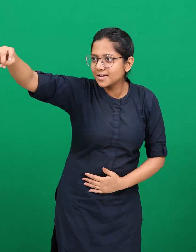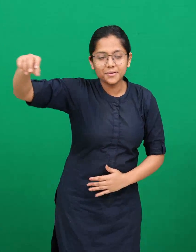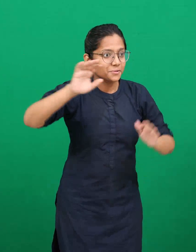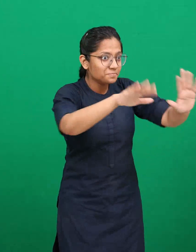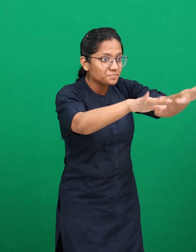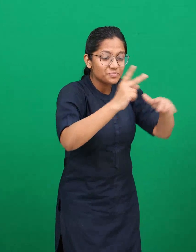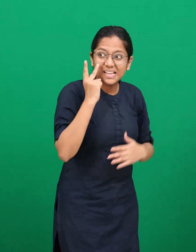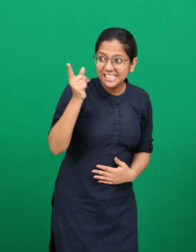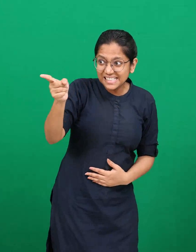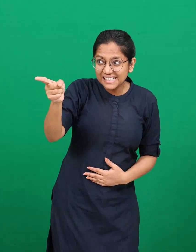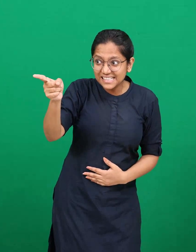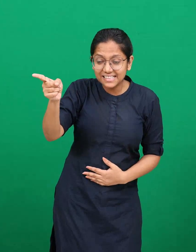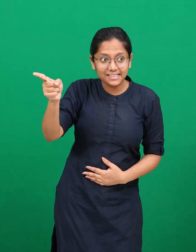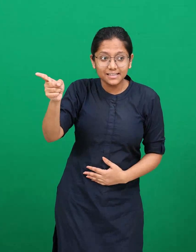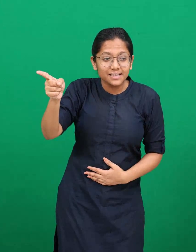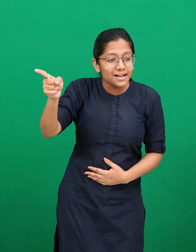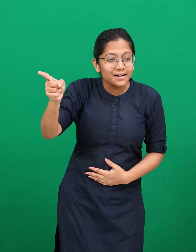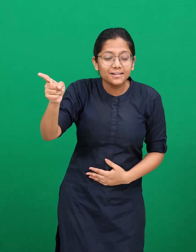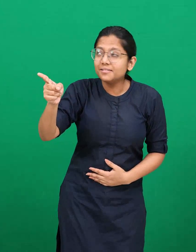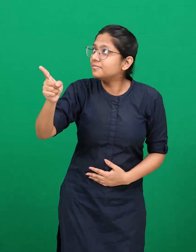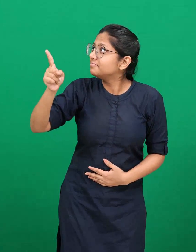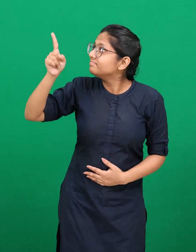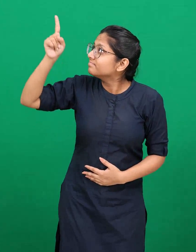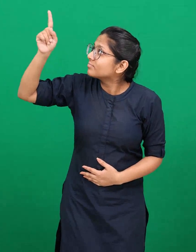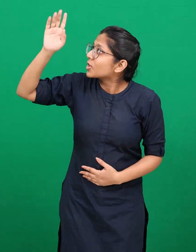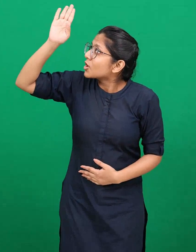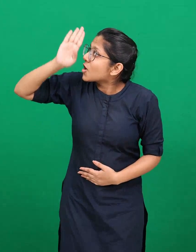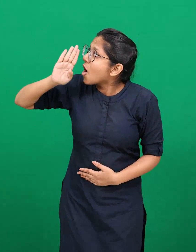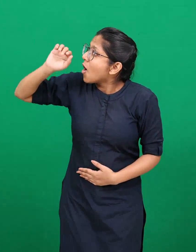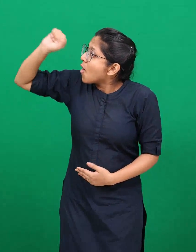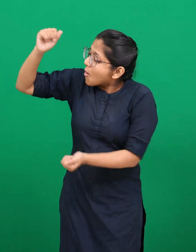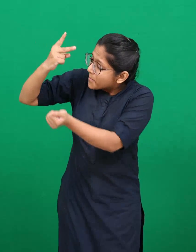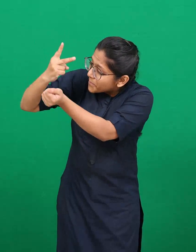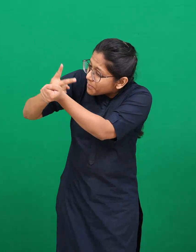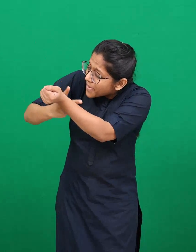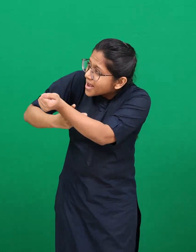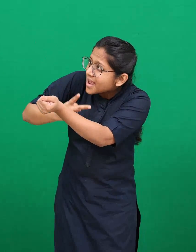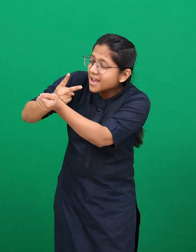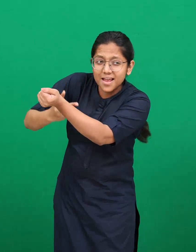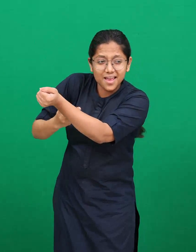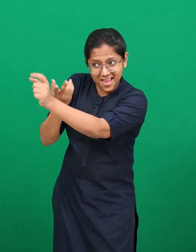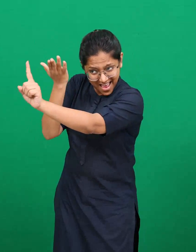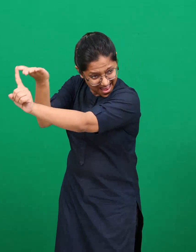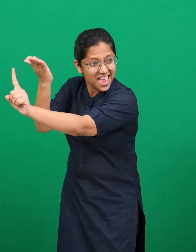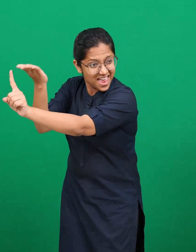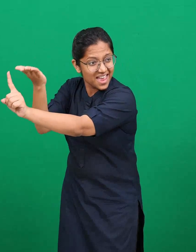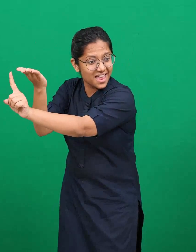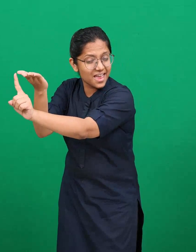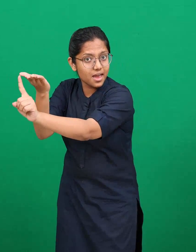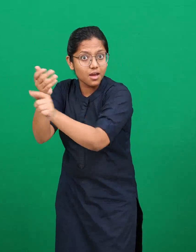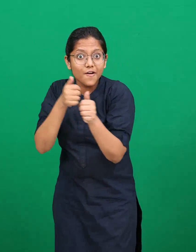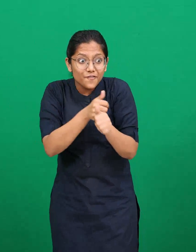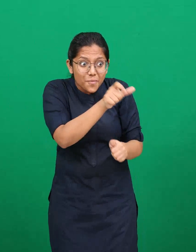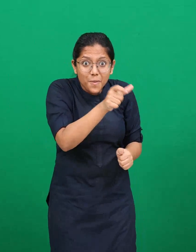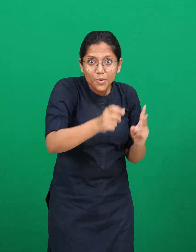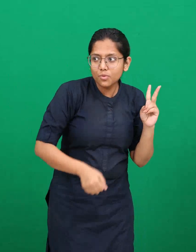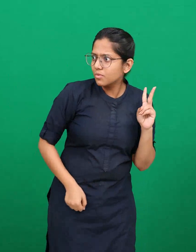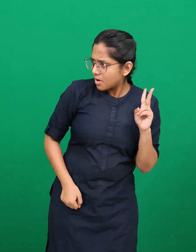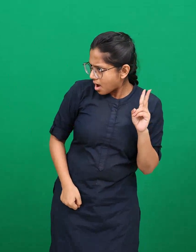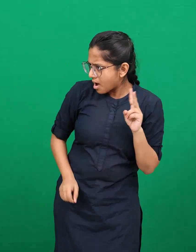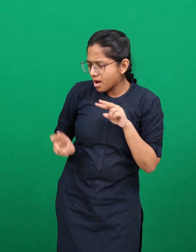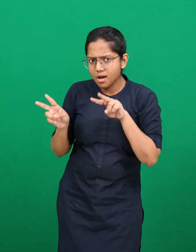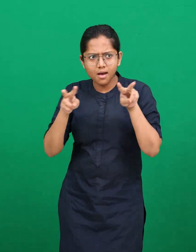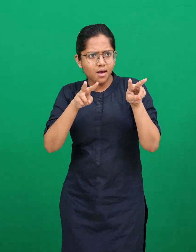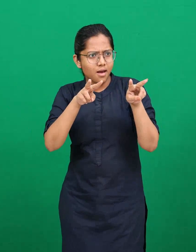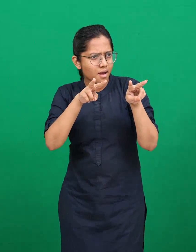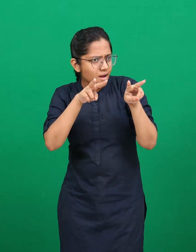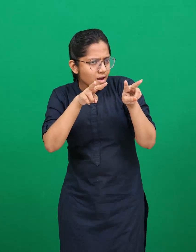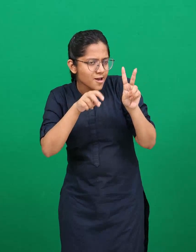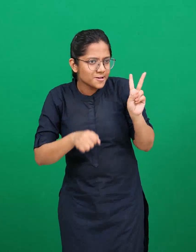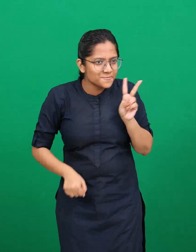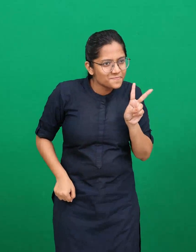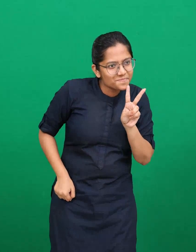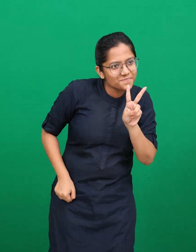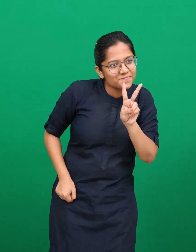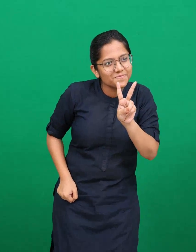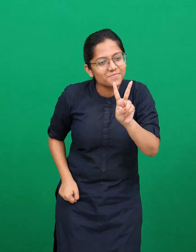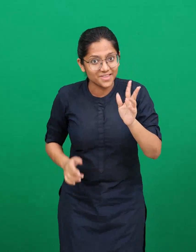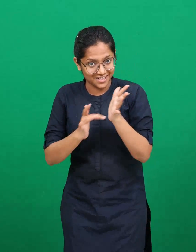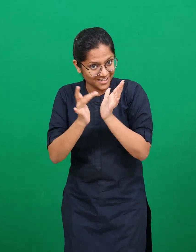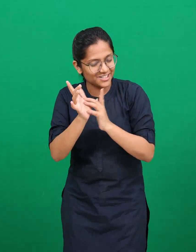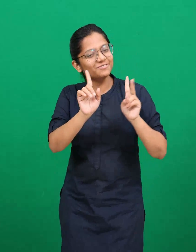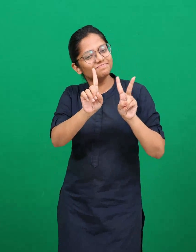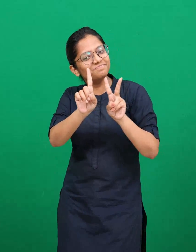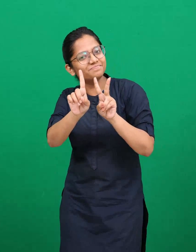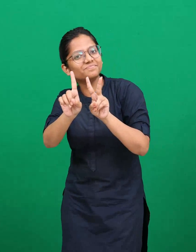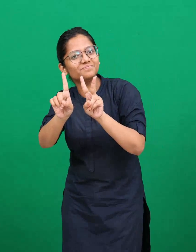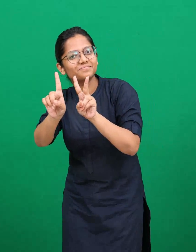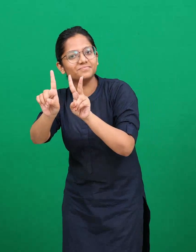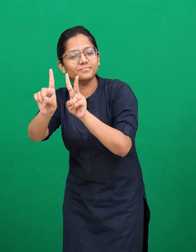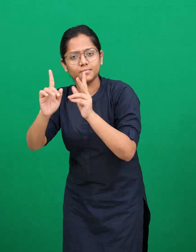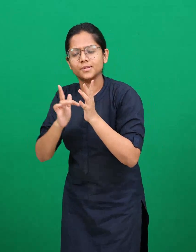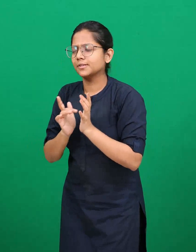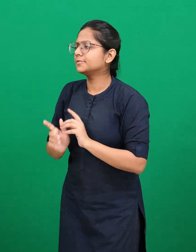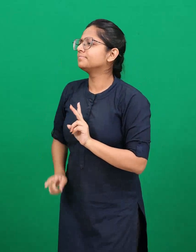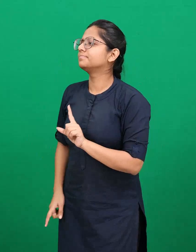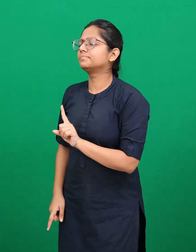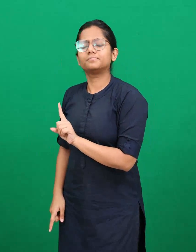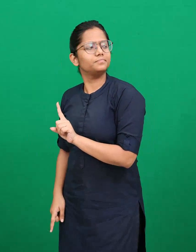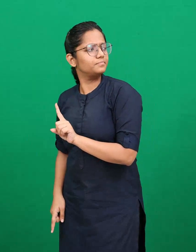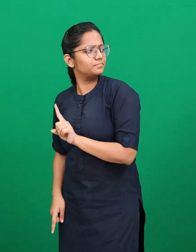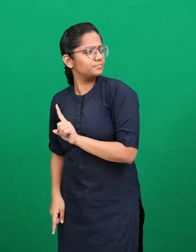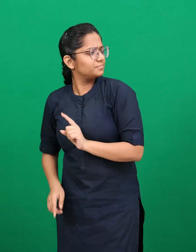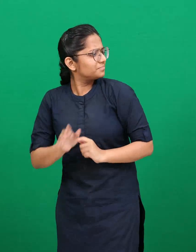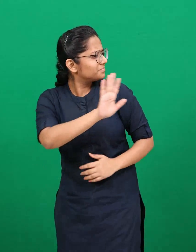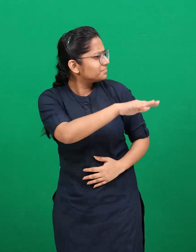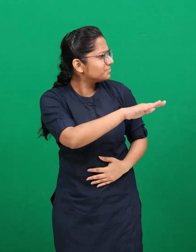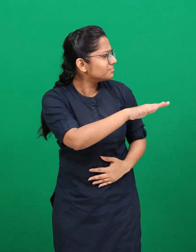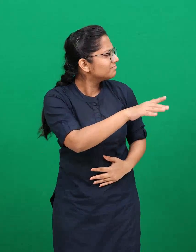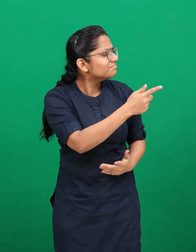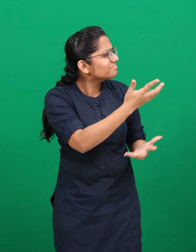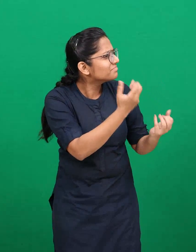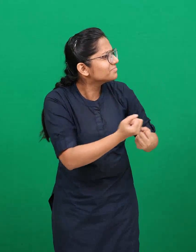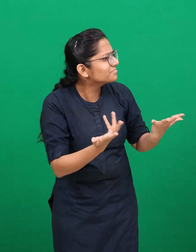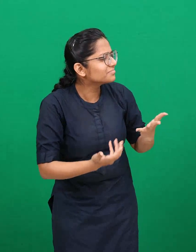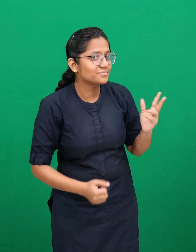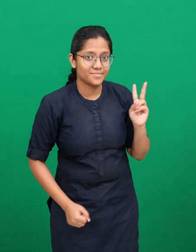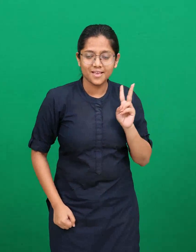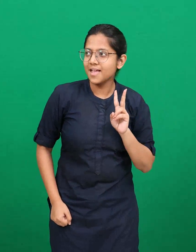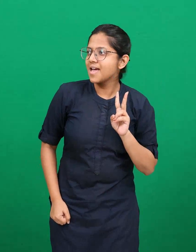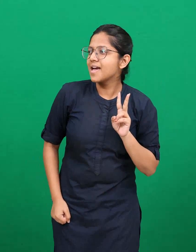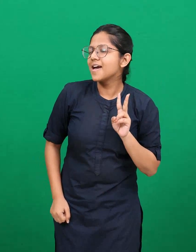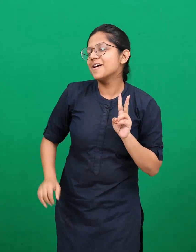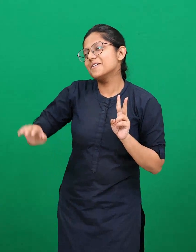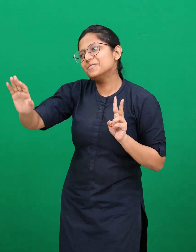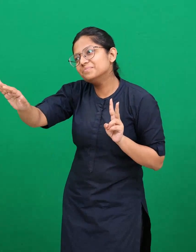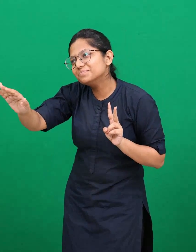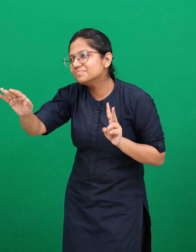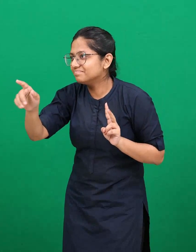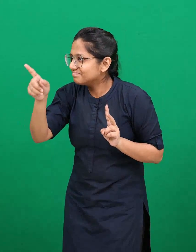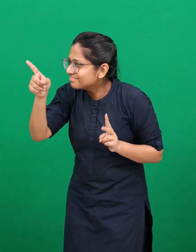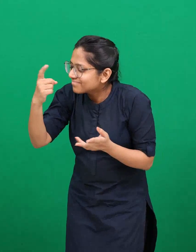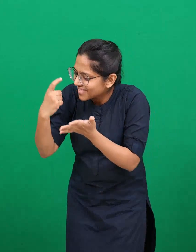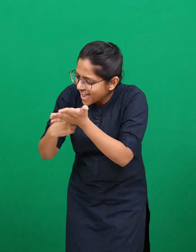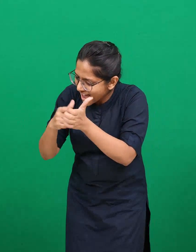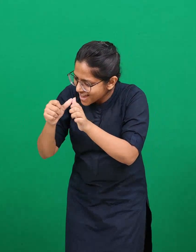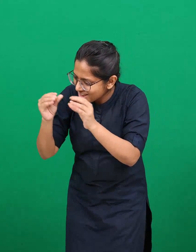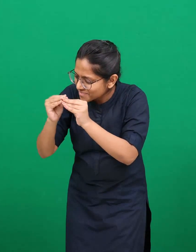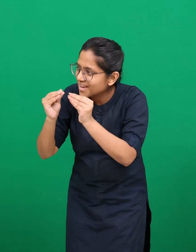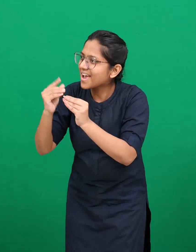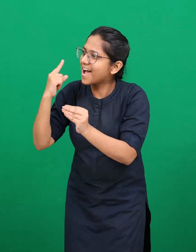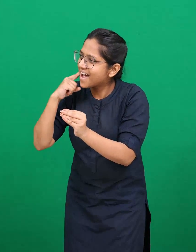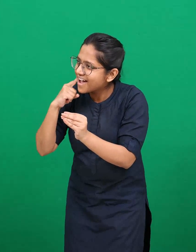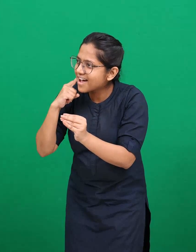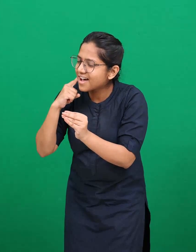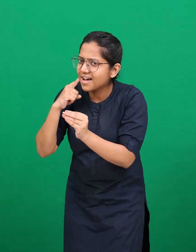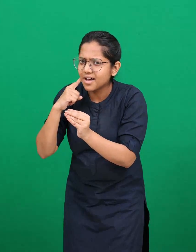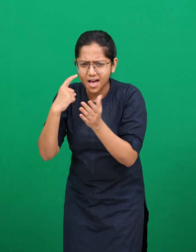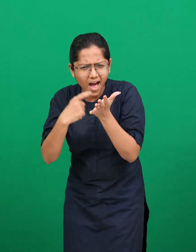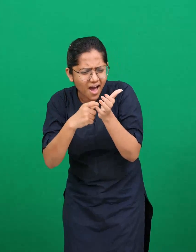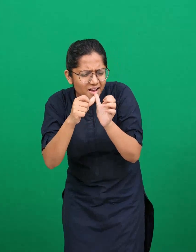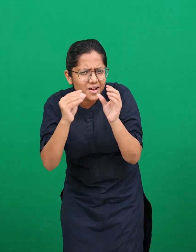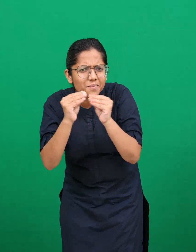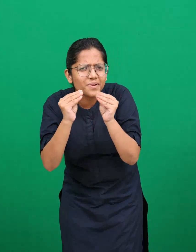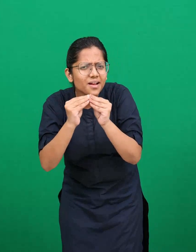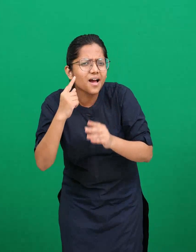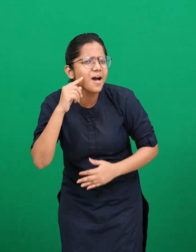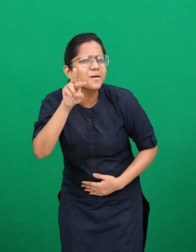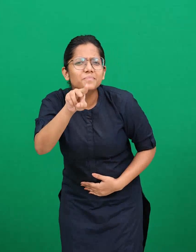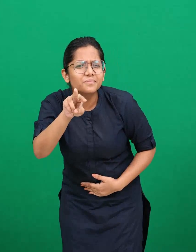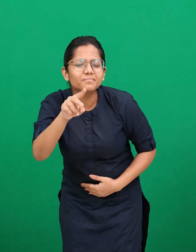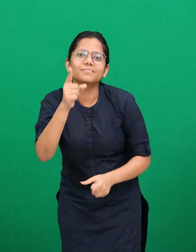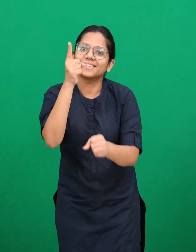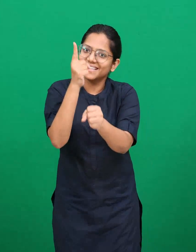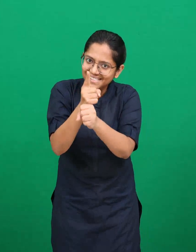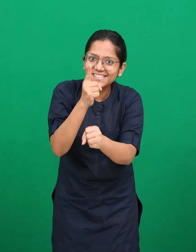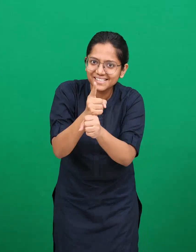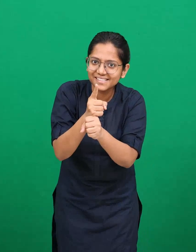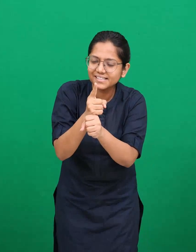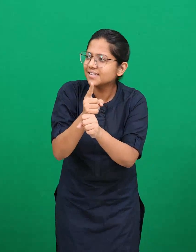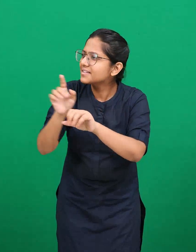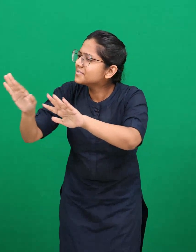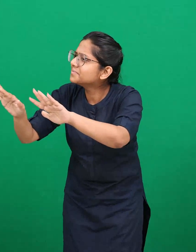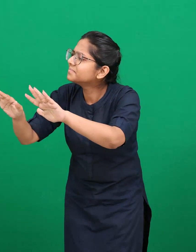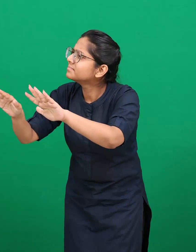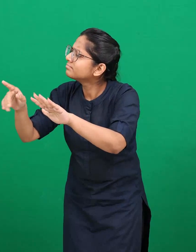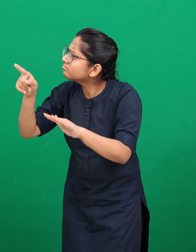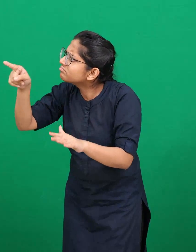And when the two disciples heard him say this, they followed Jesus. Jesus turned and saw them following. " What do you want?" He asked.